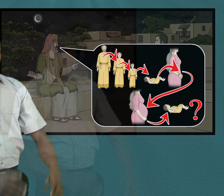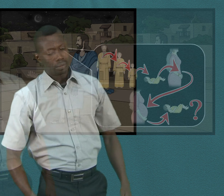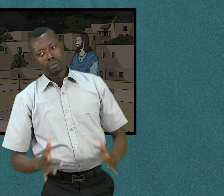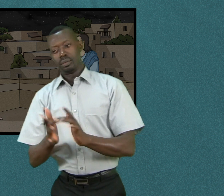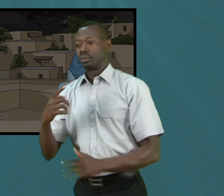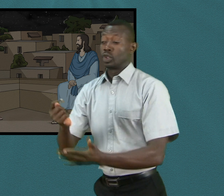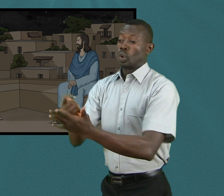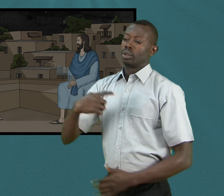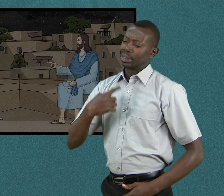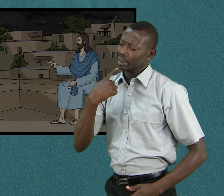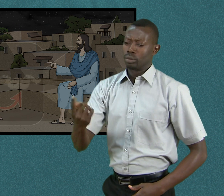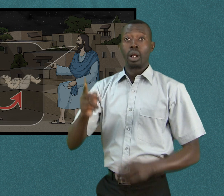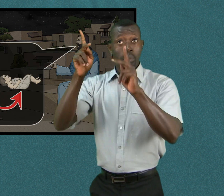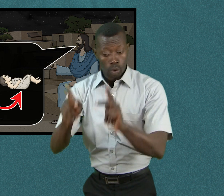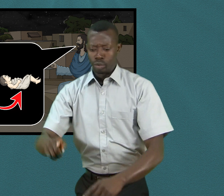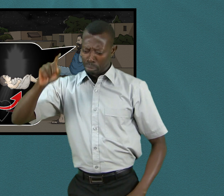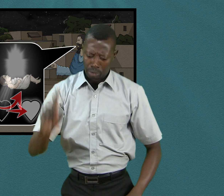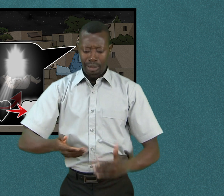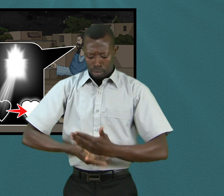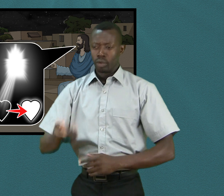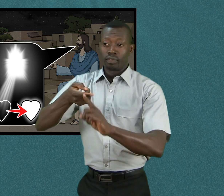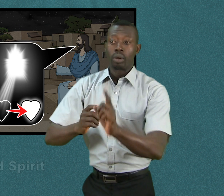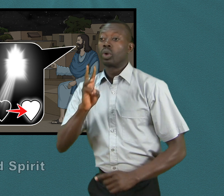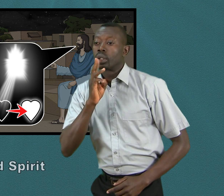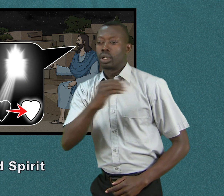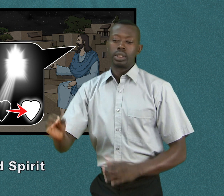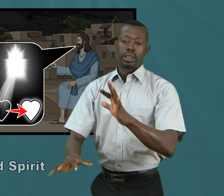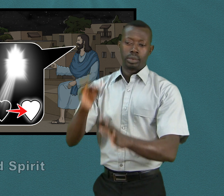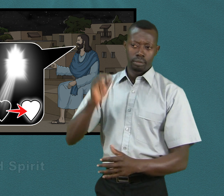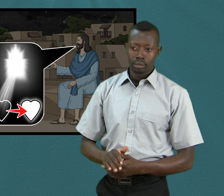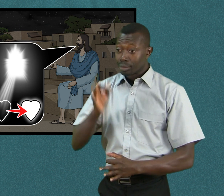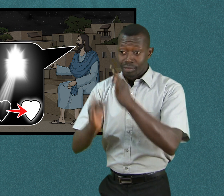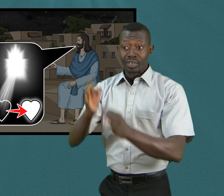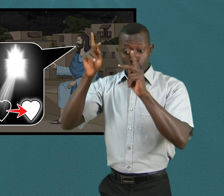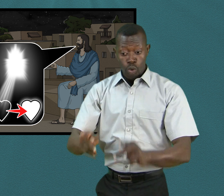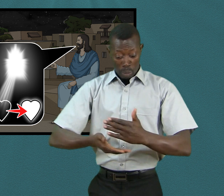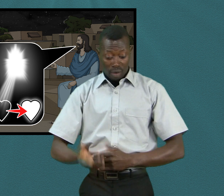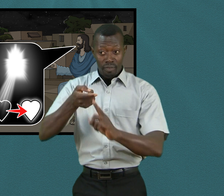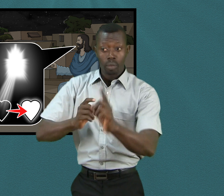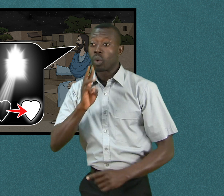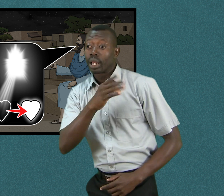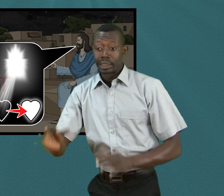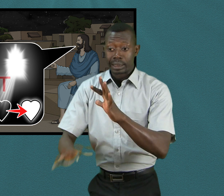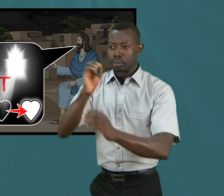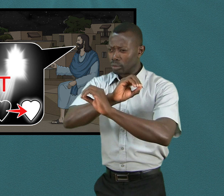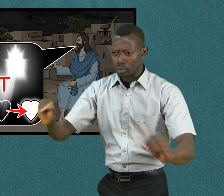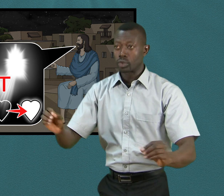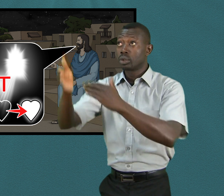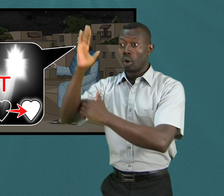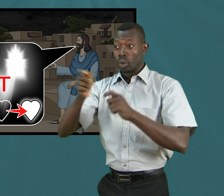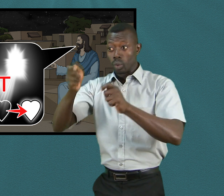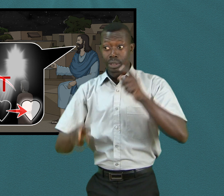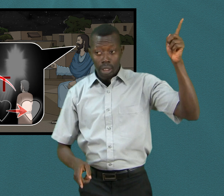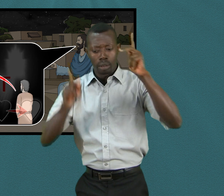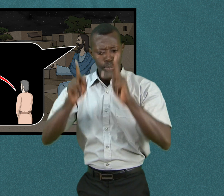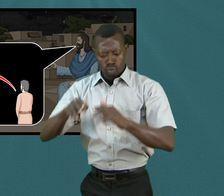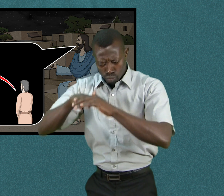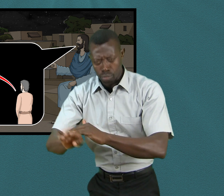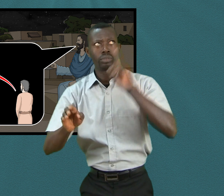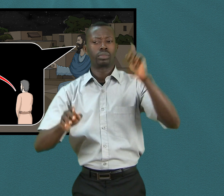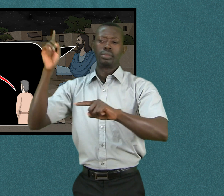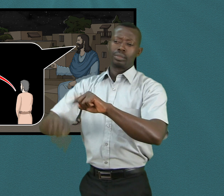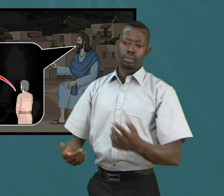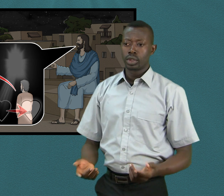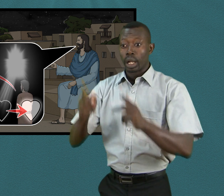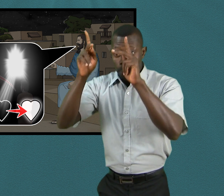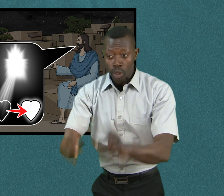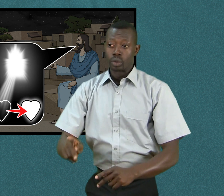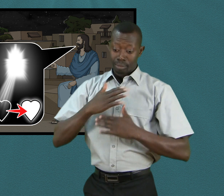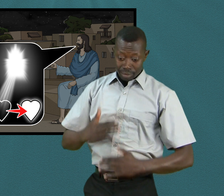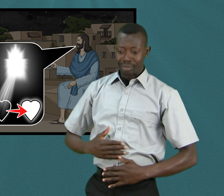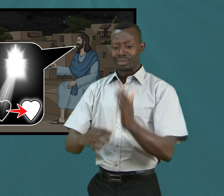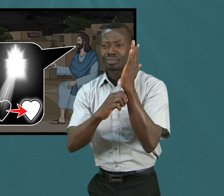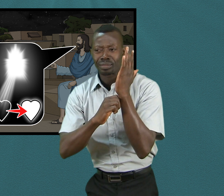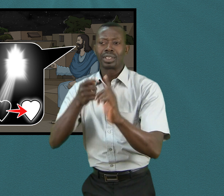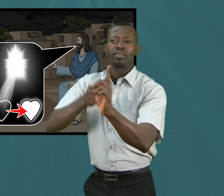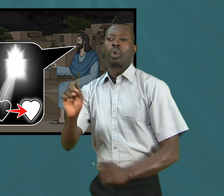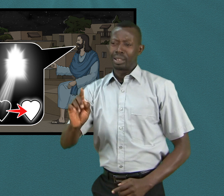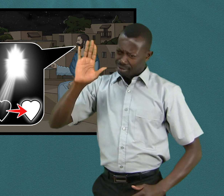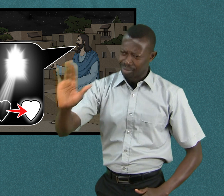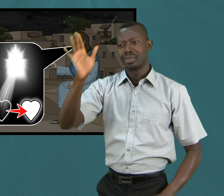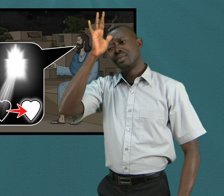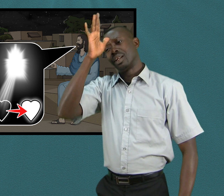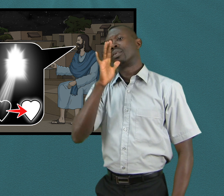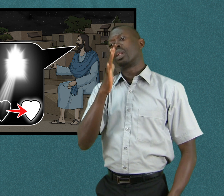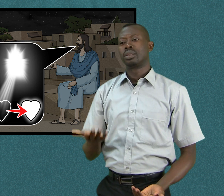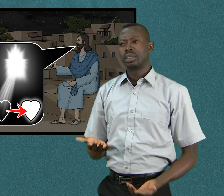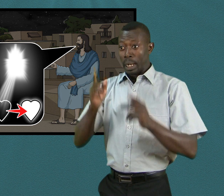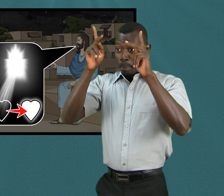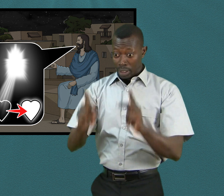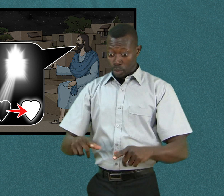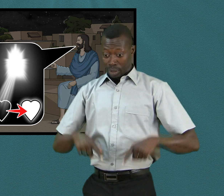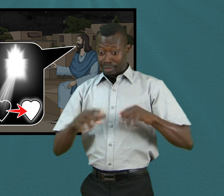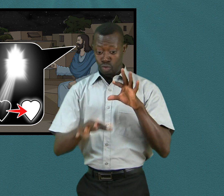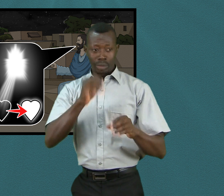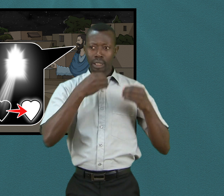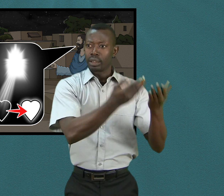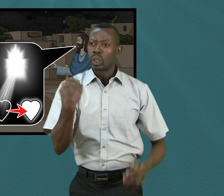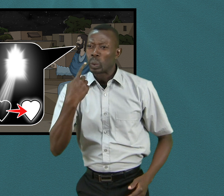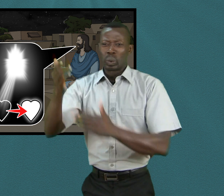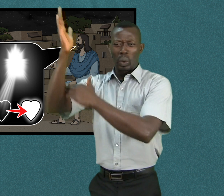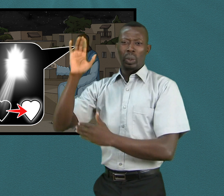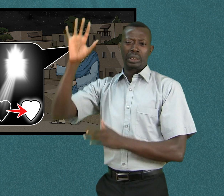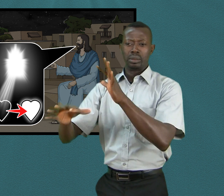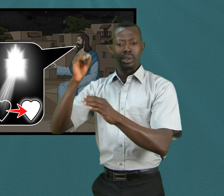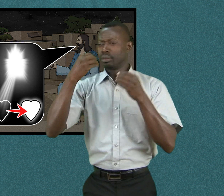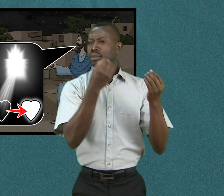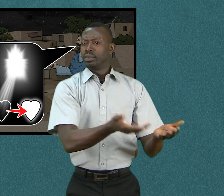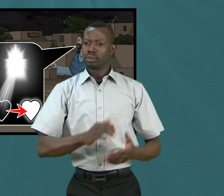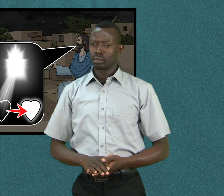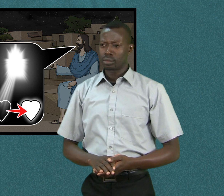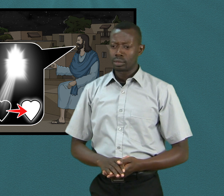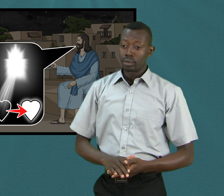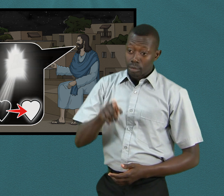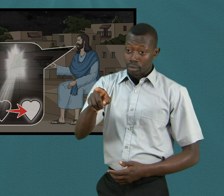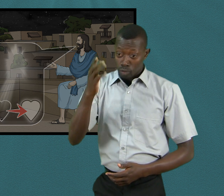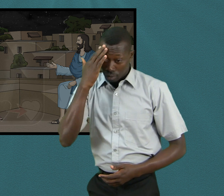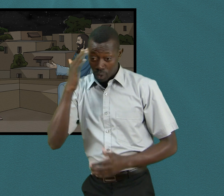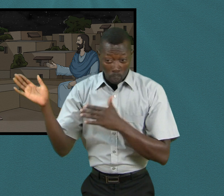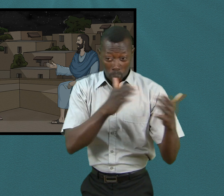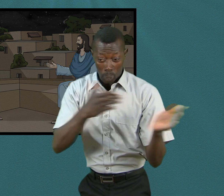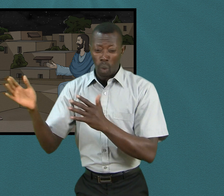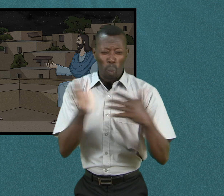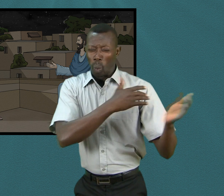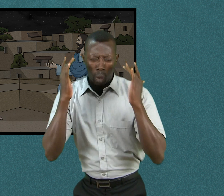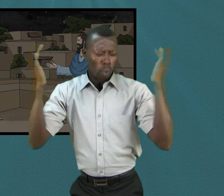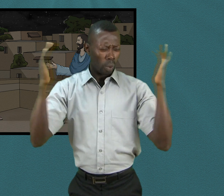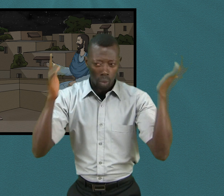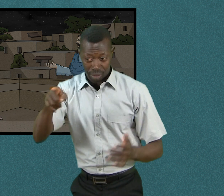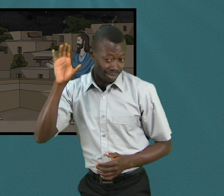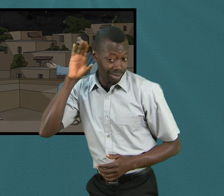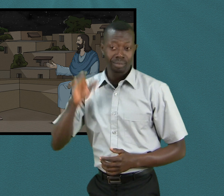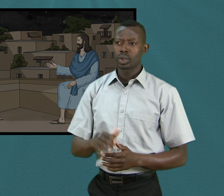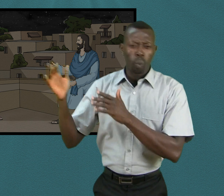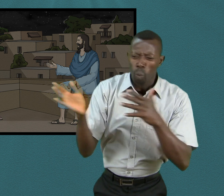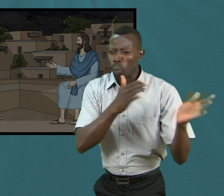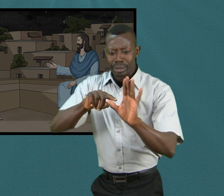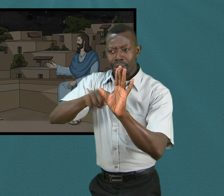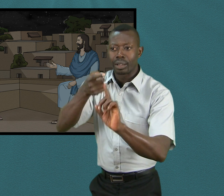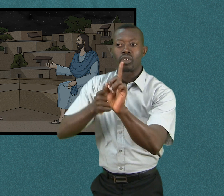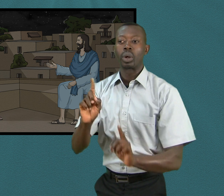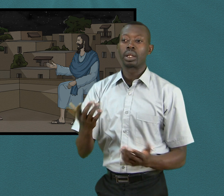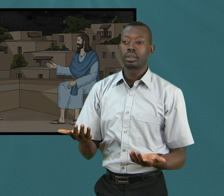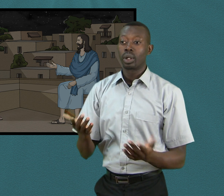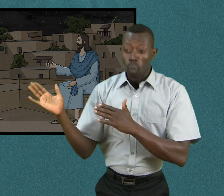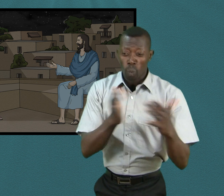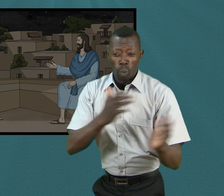Jesus answered, “Truly, truly, I tell you, no one can enter the kingdom of God unless he is born of water and the Spirit.